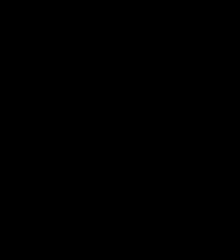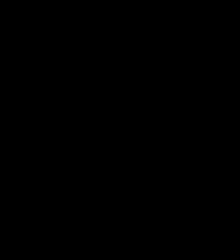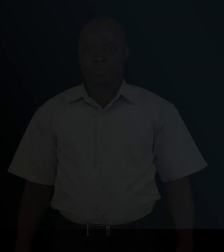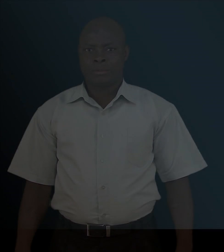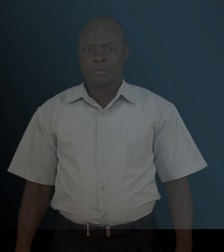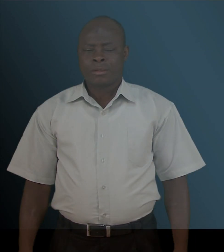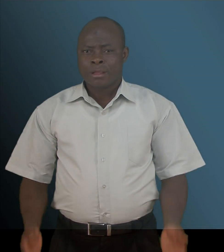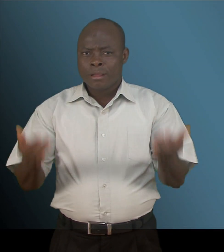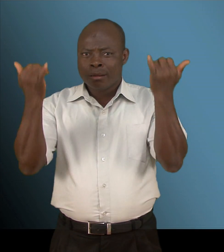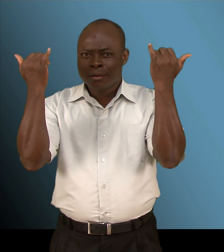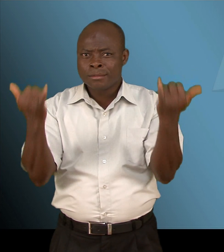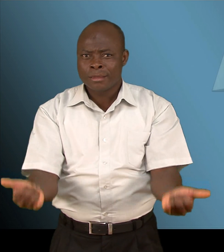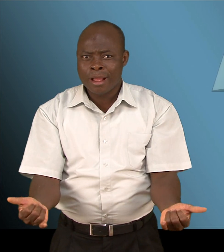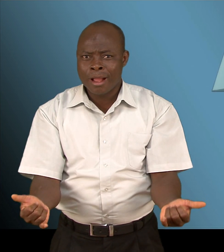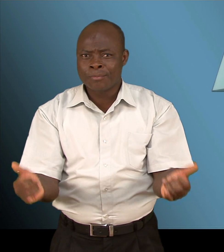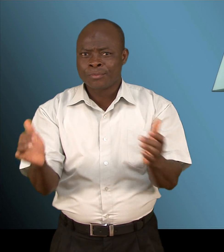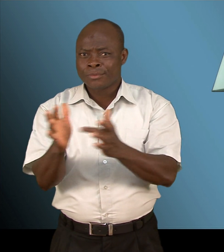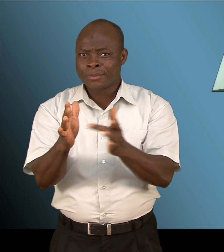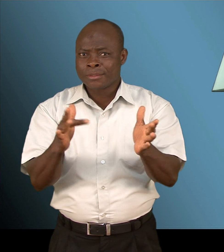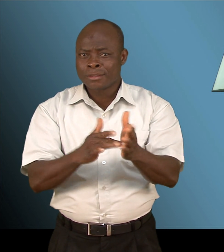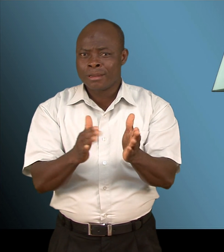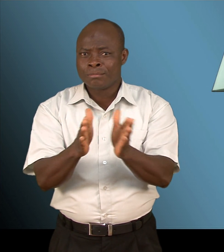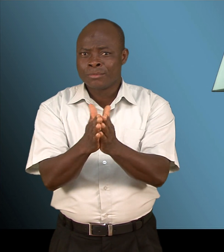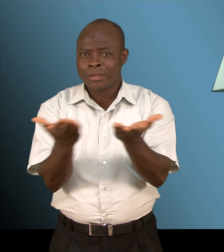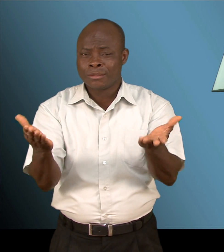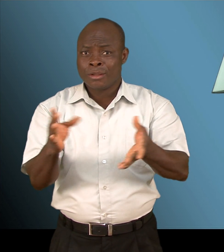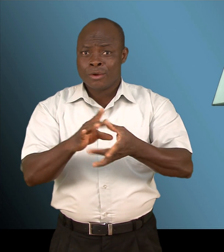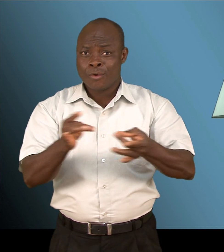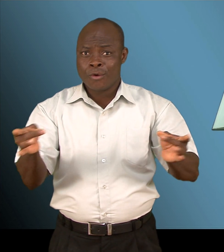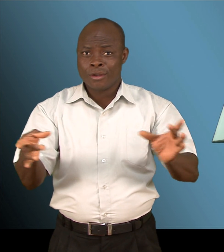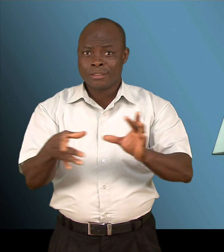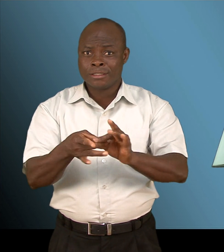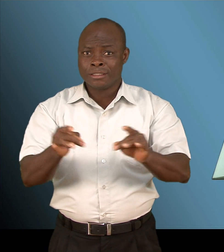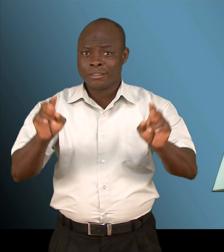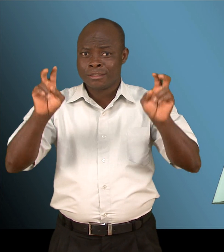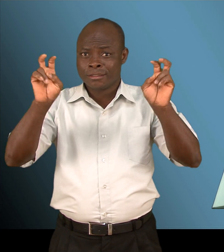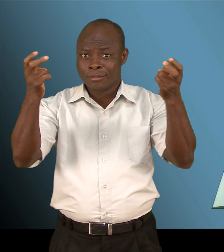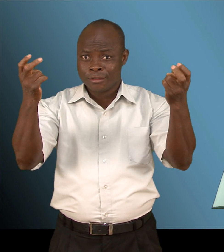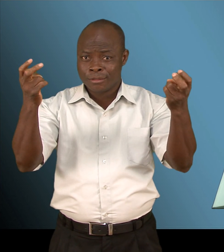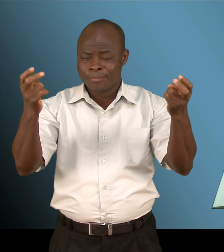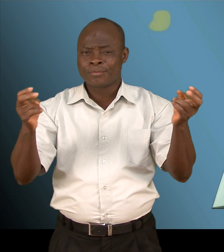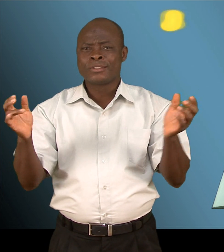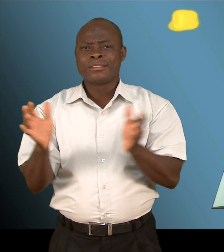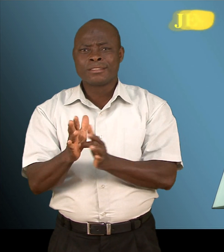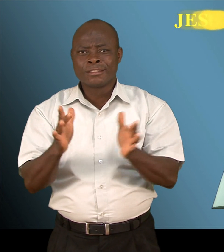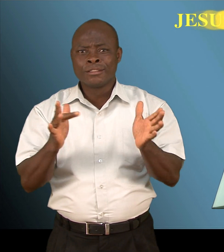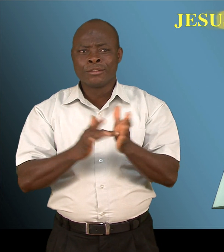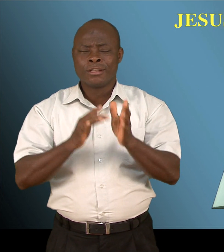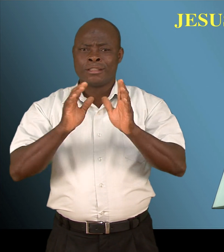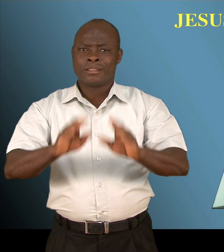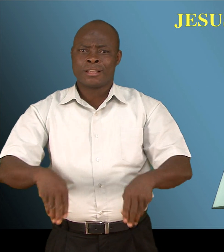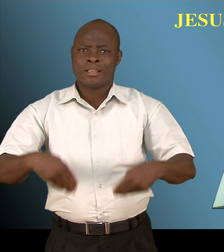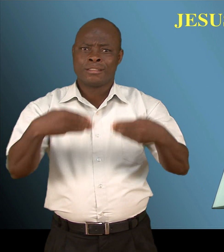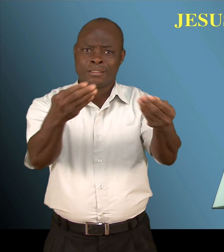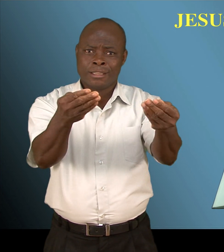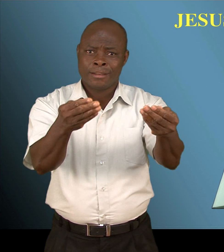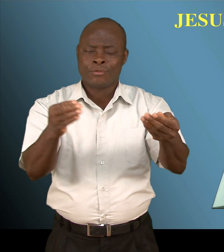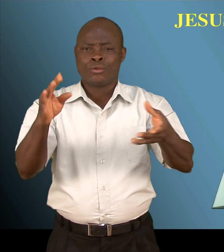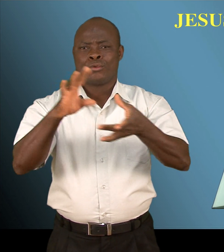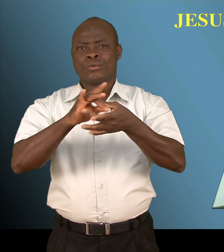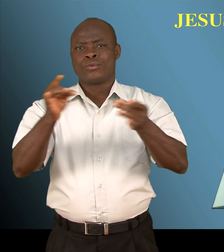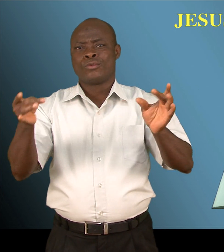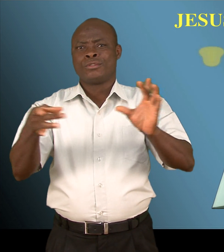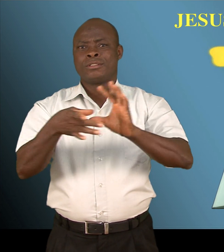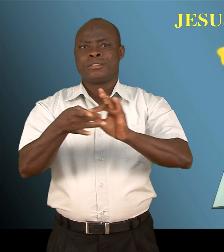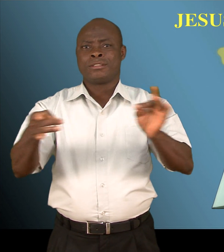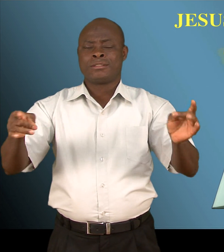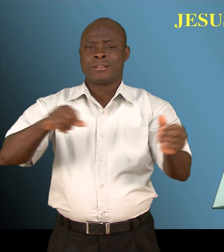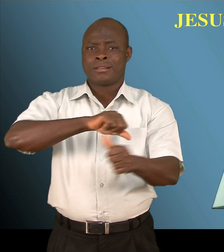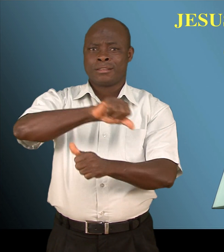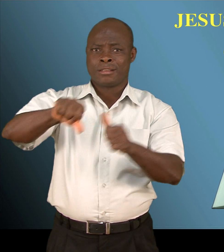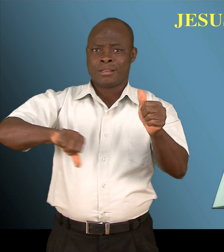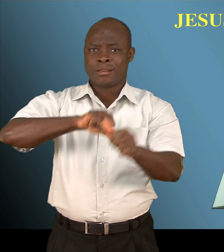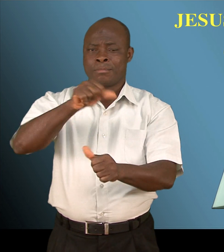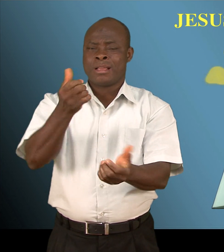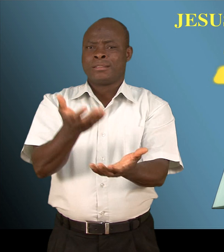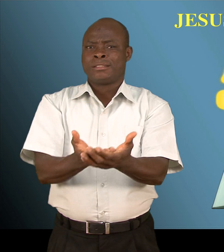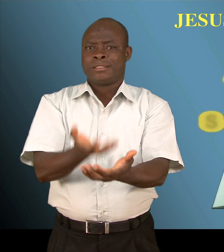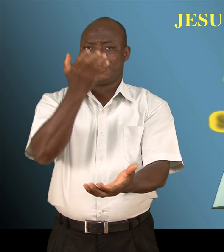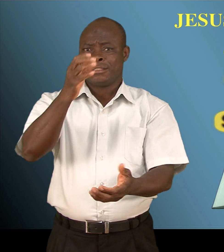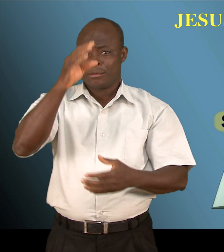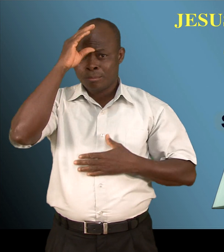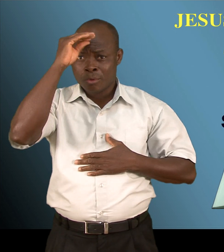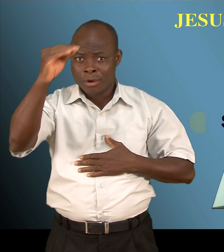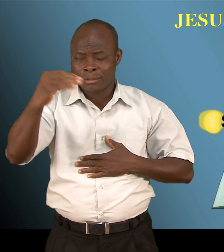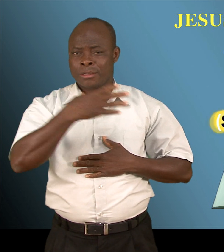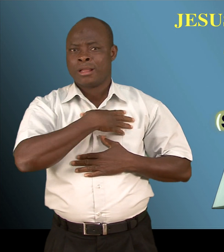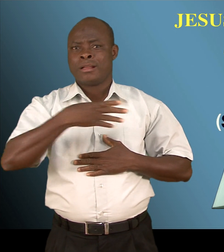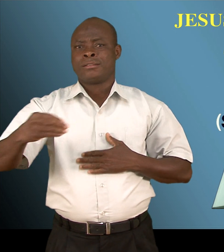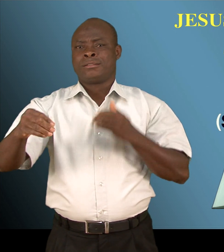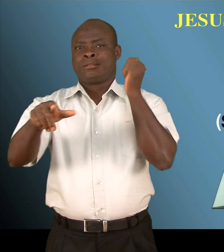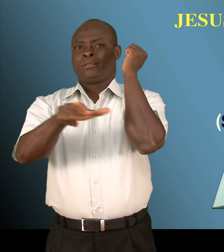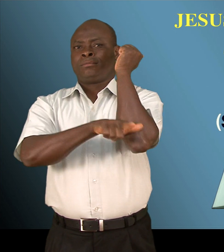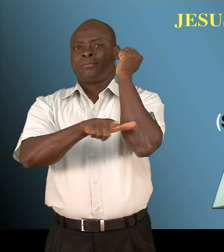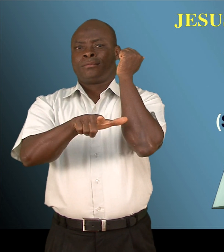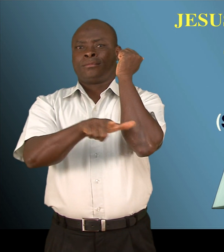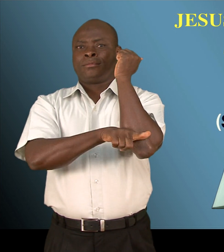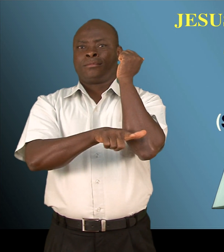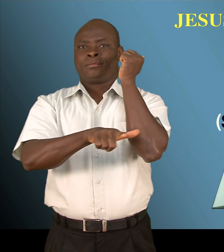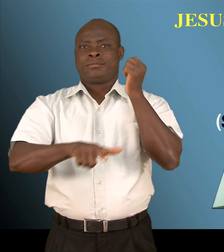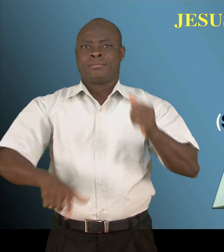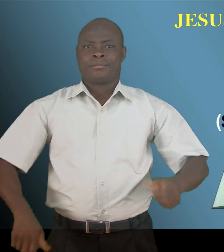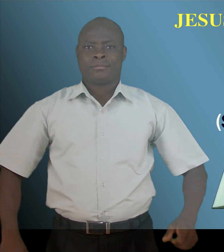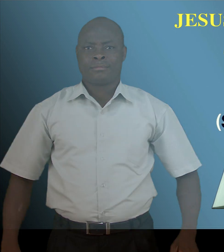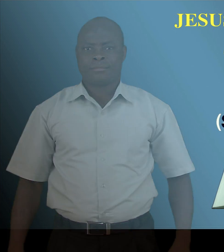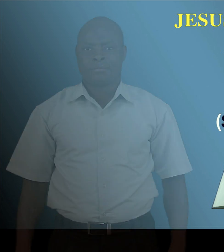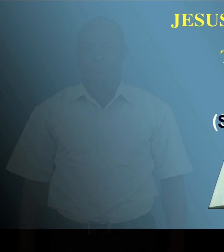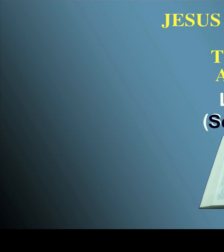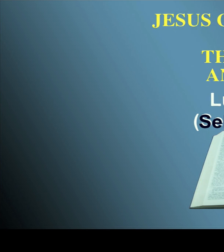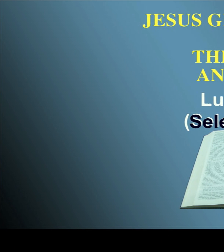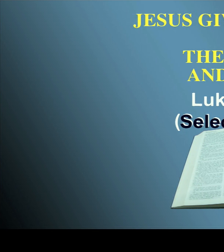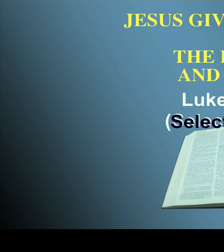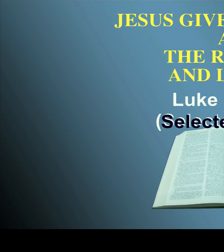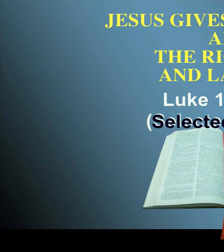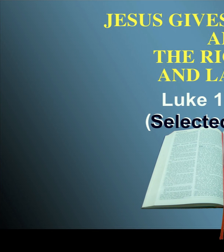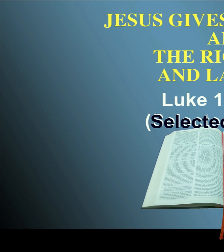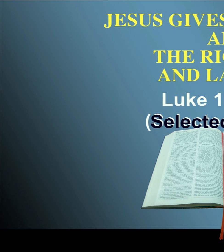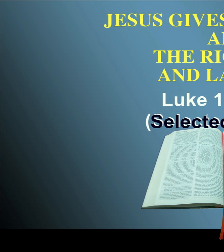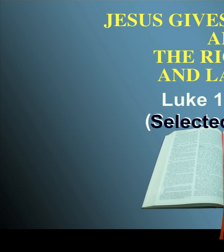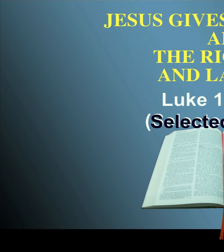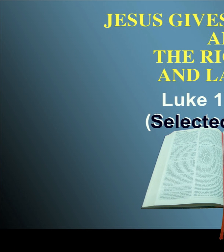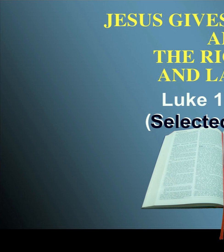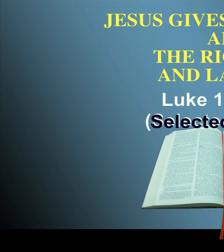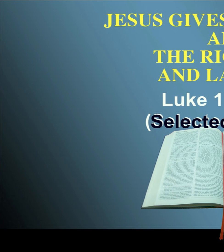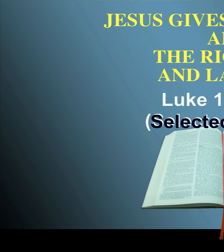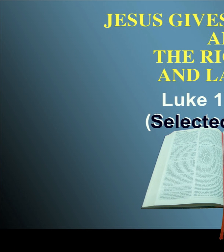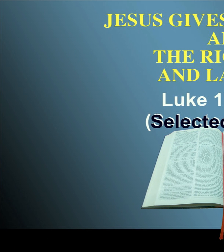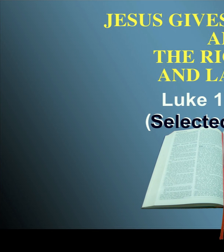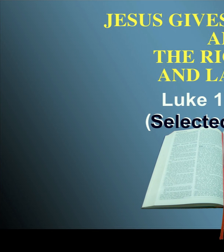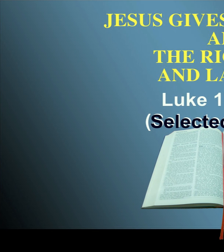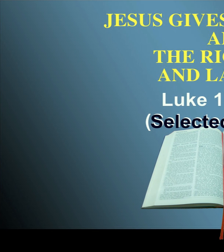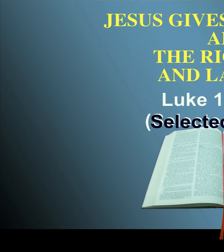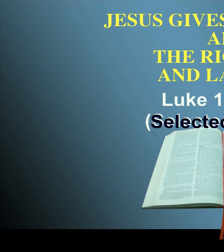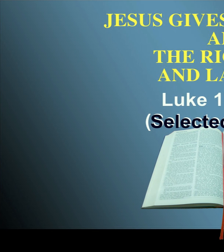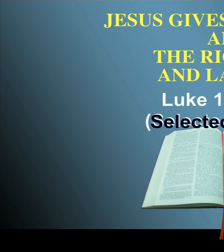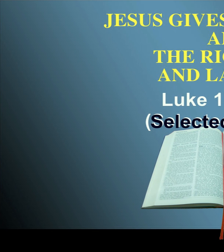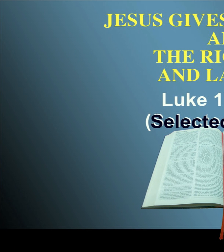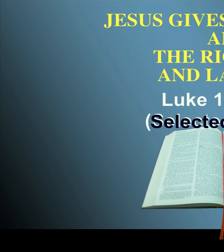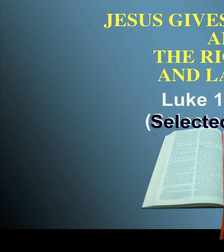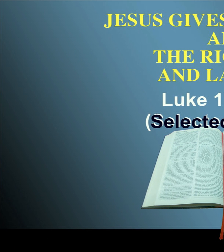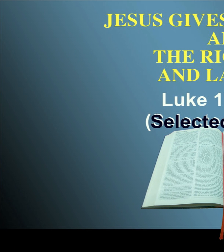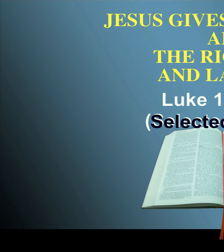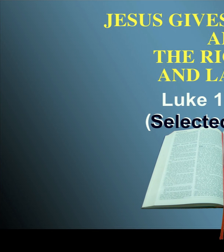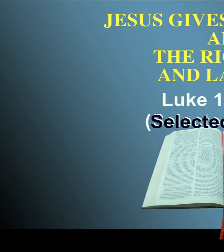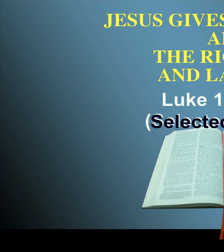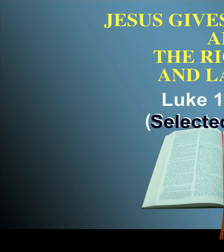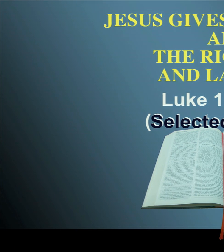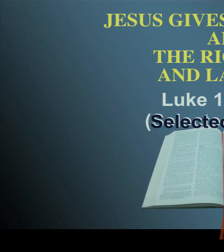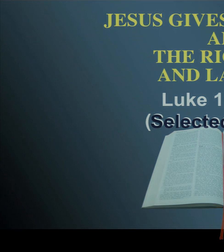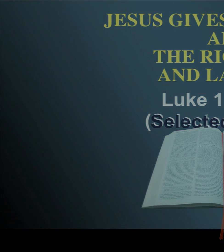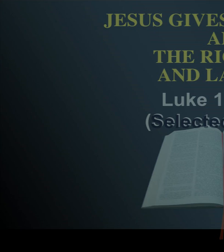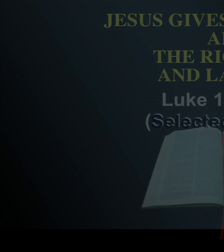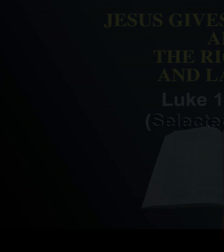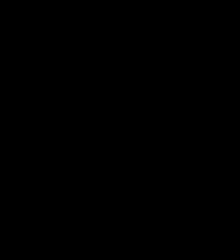Jesus tells a story about the rich man and Lazarus